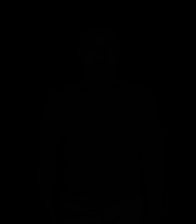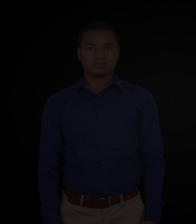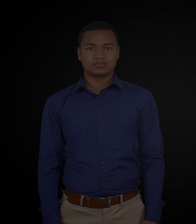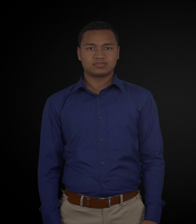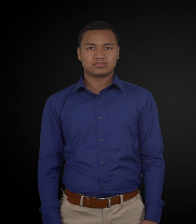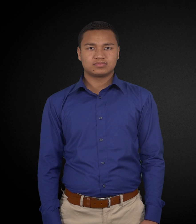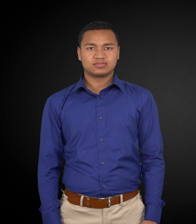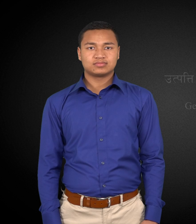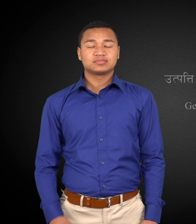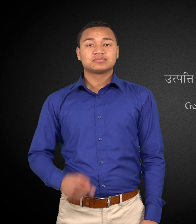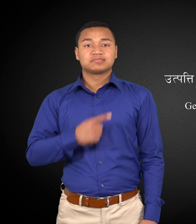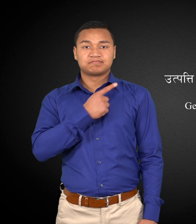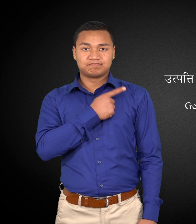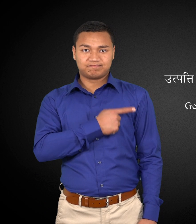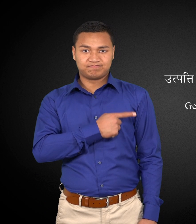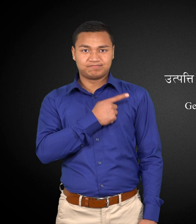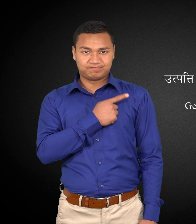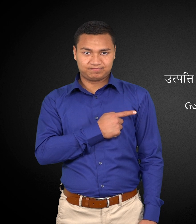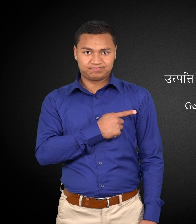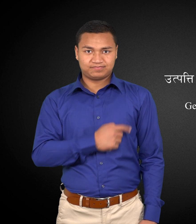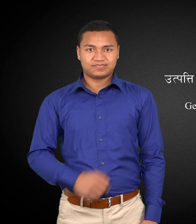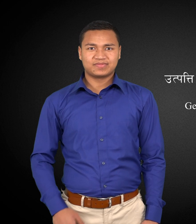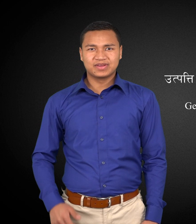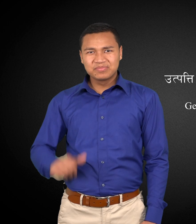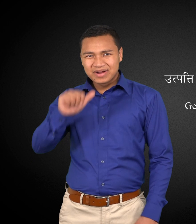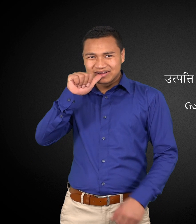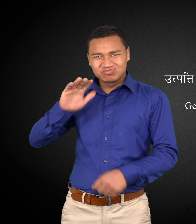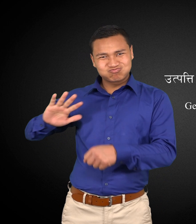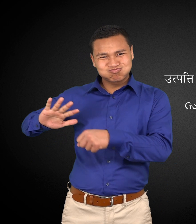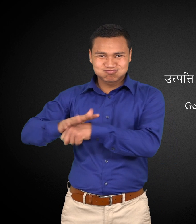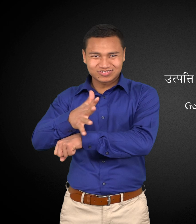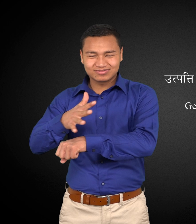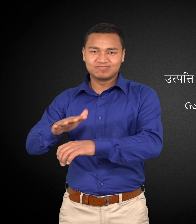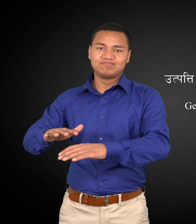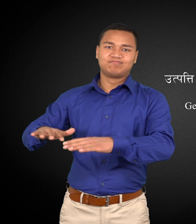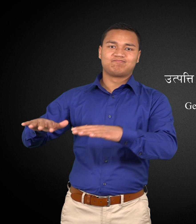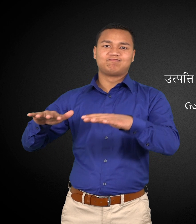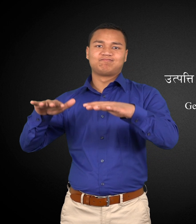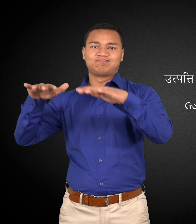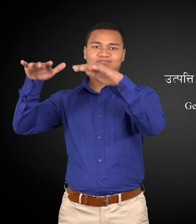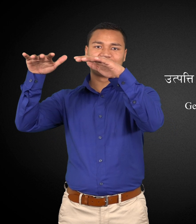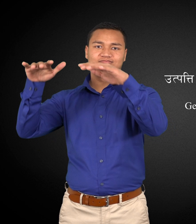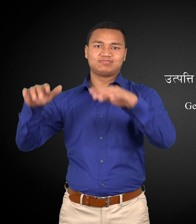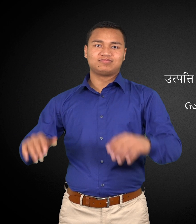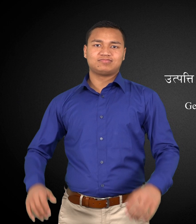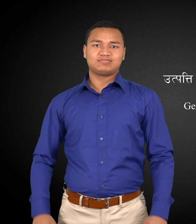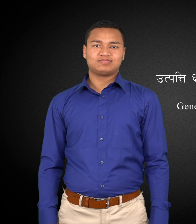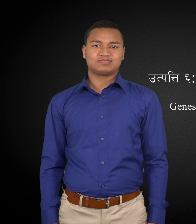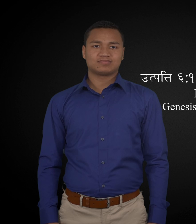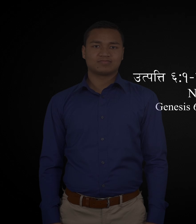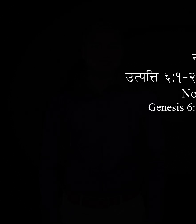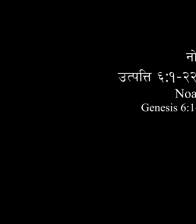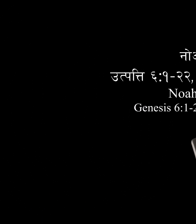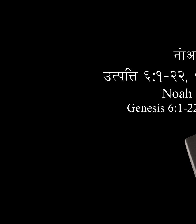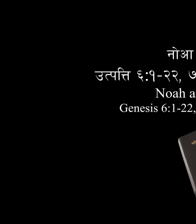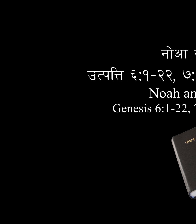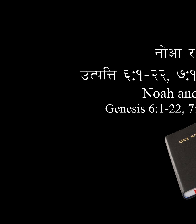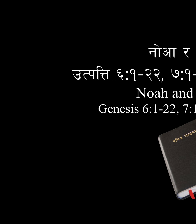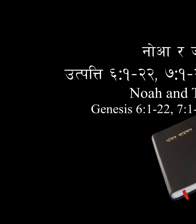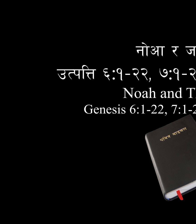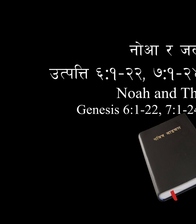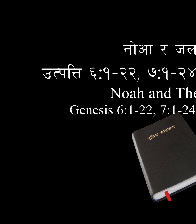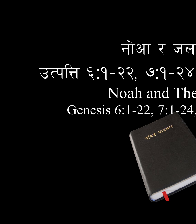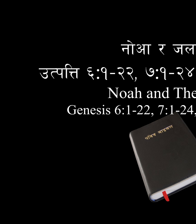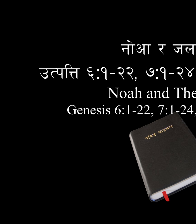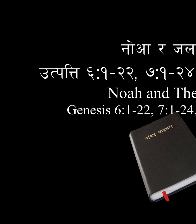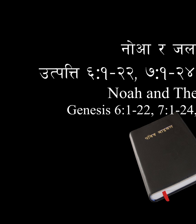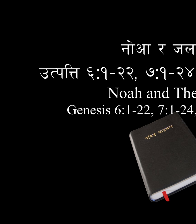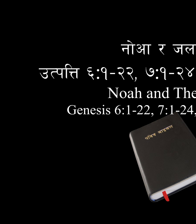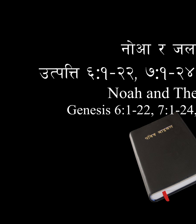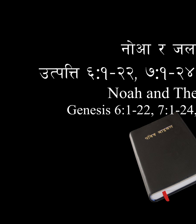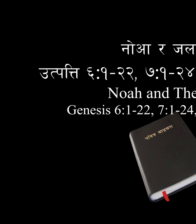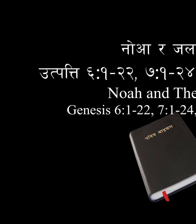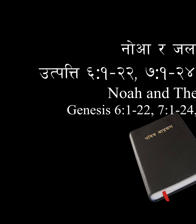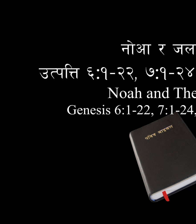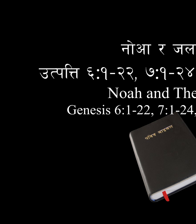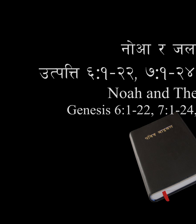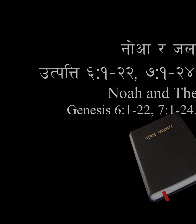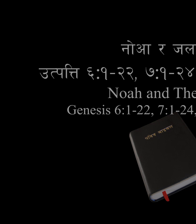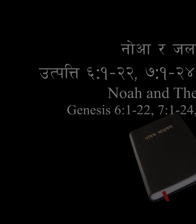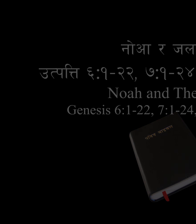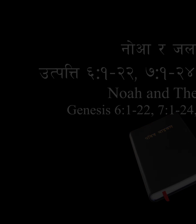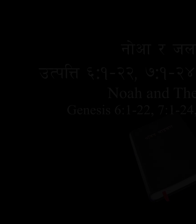Noah and the flood